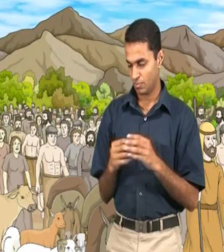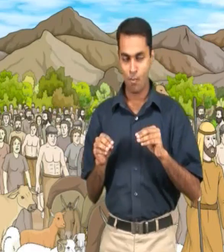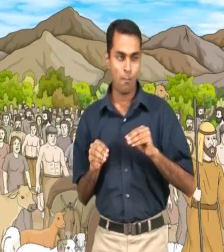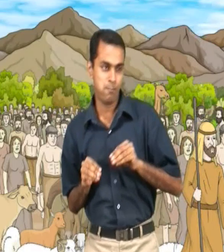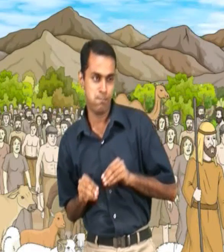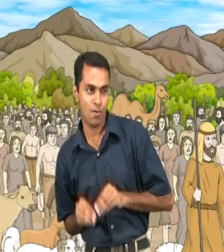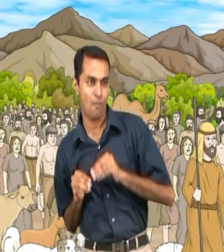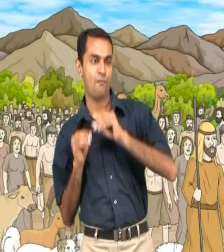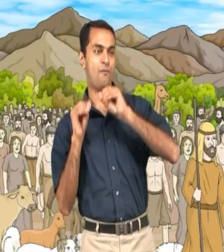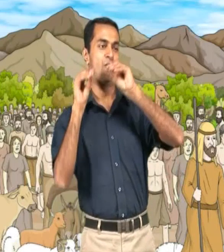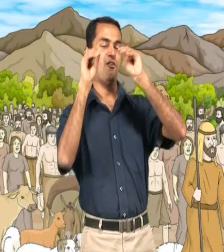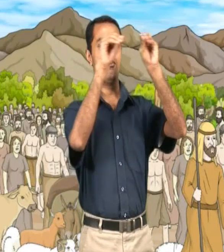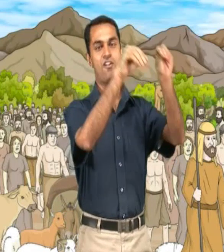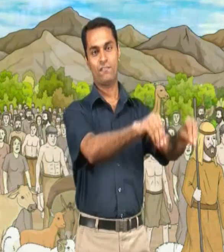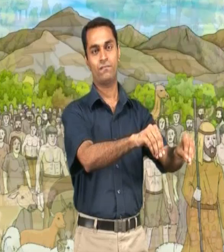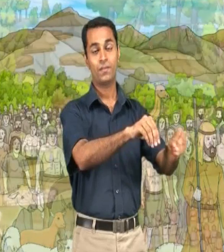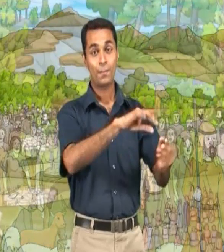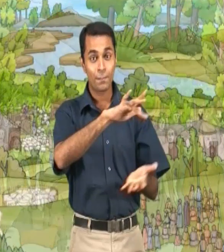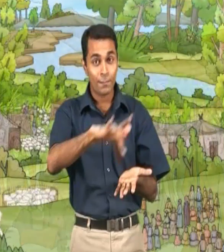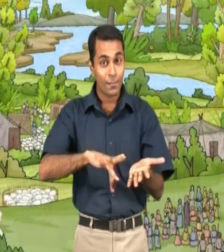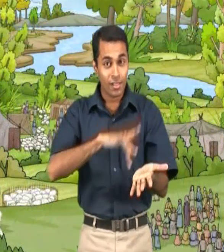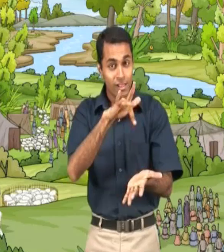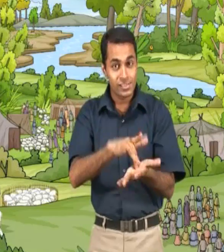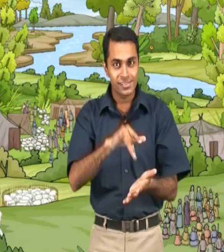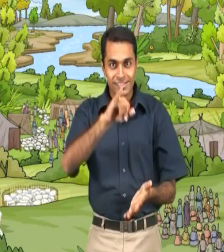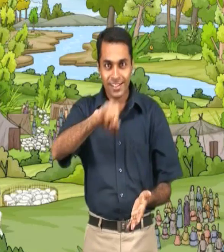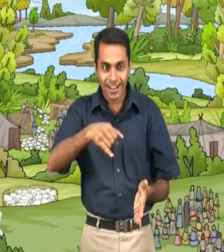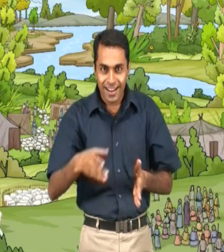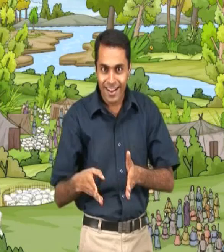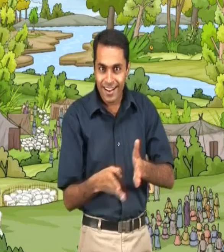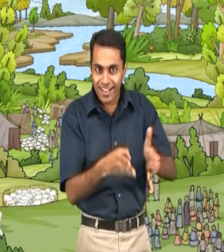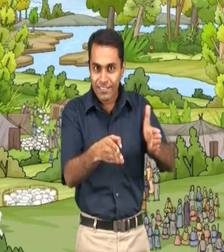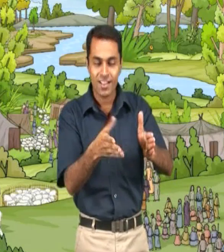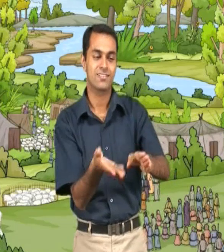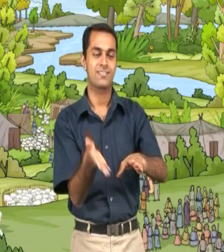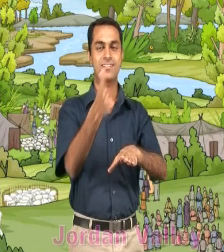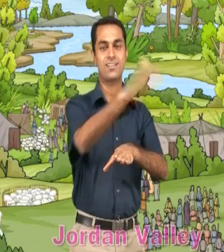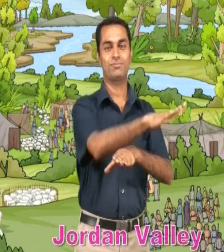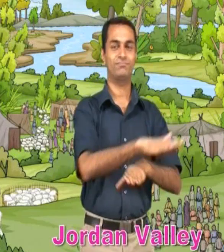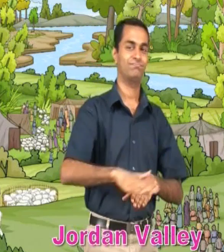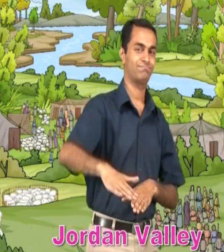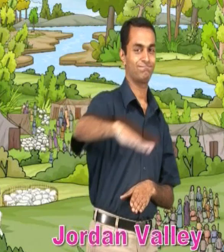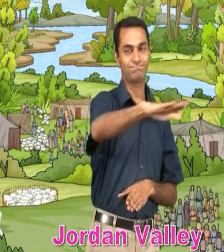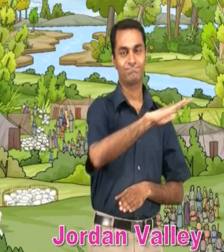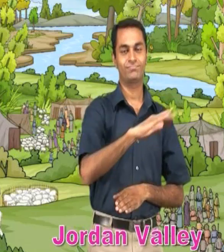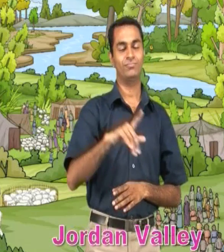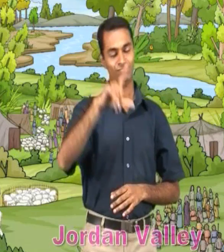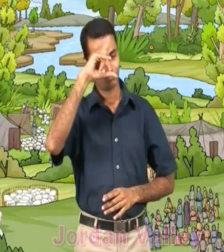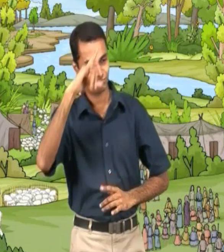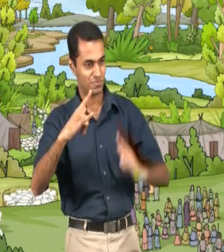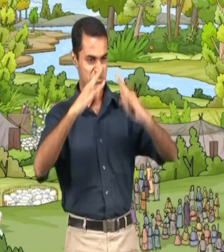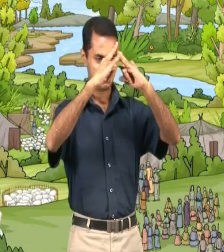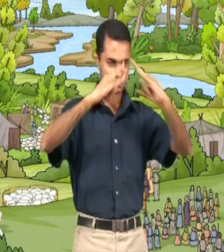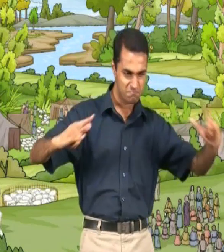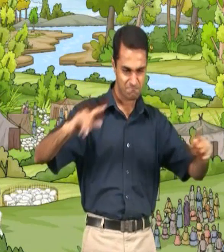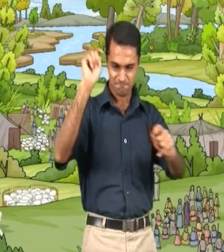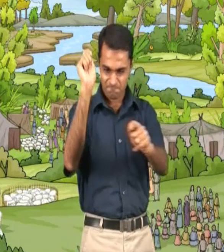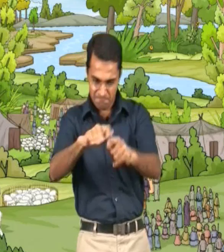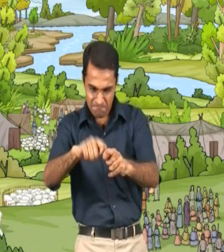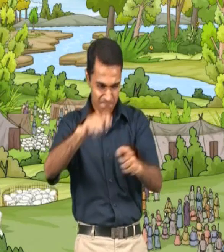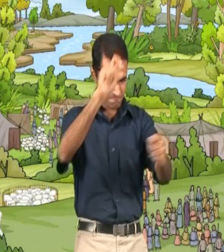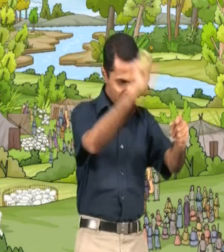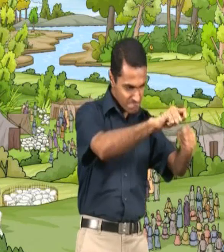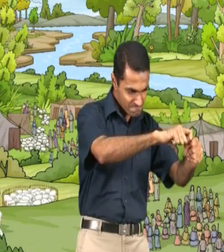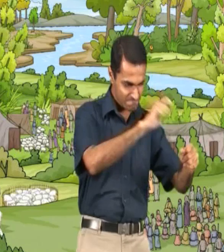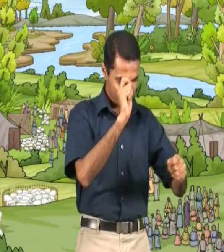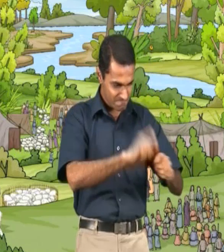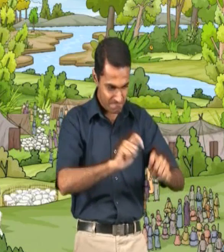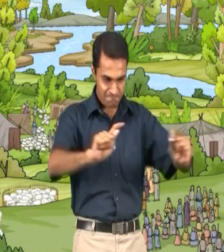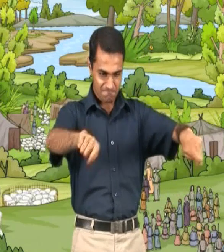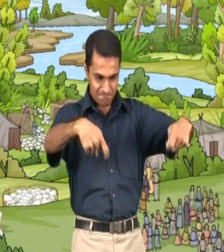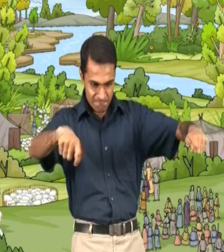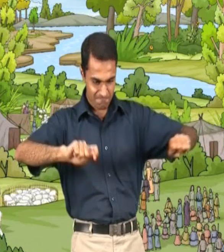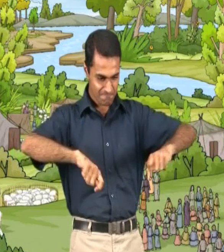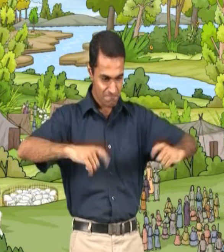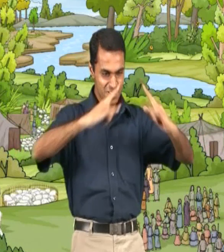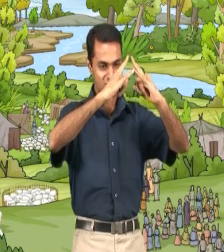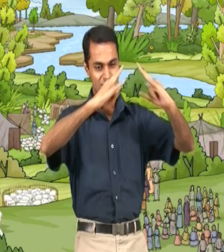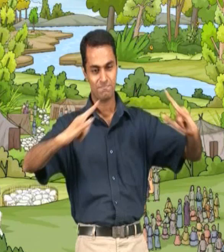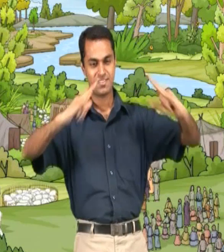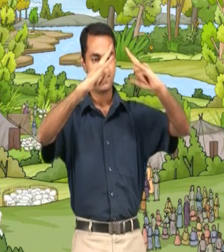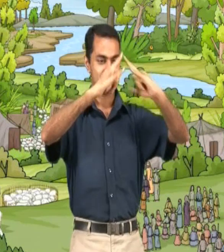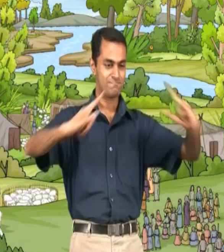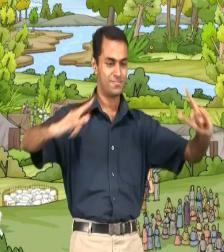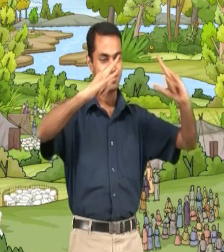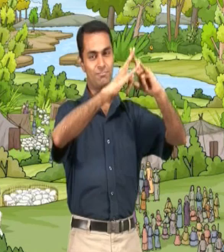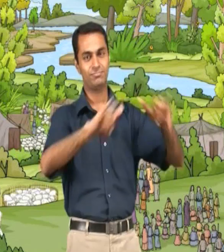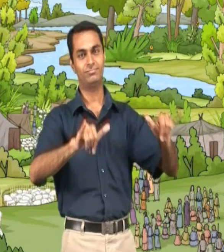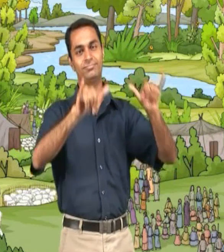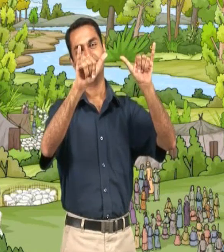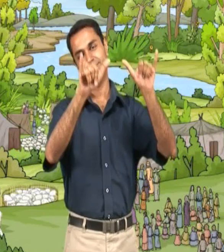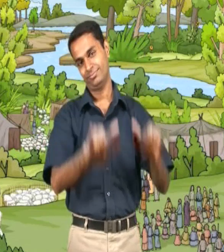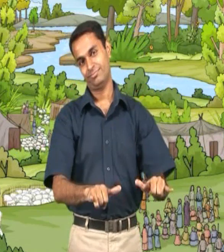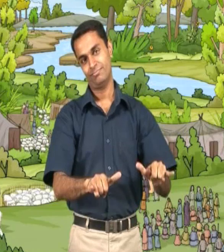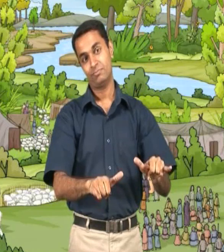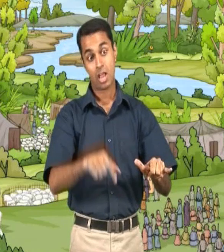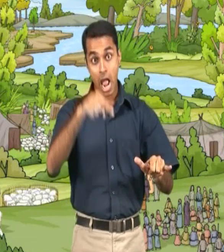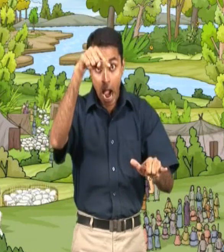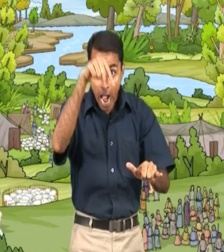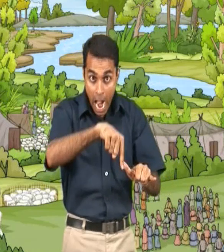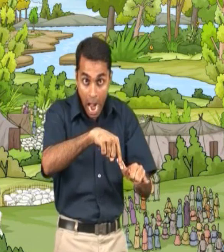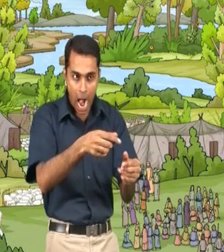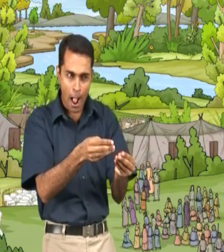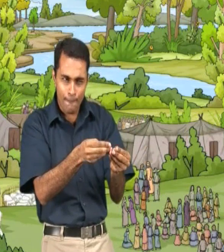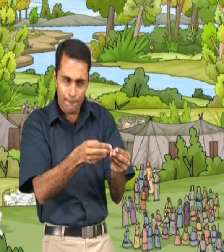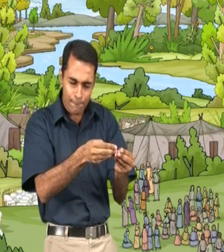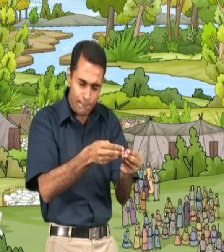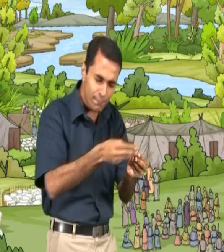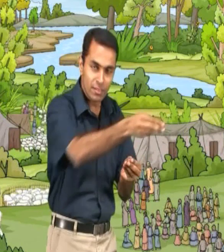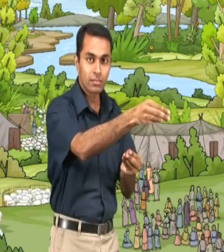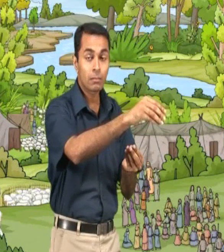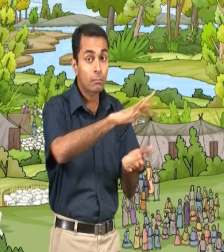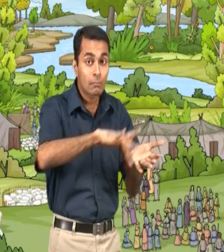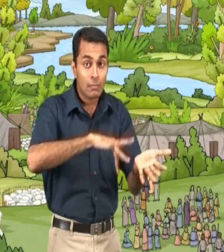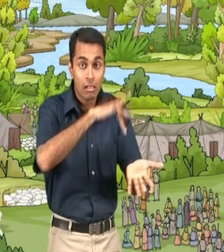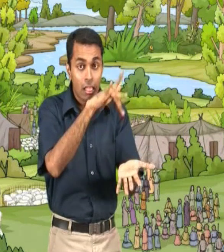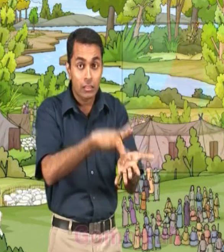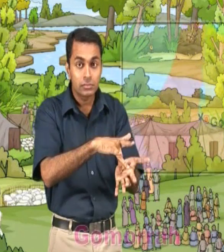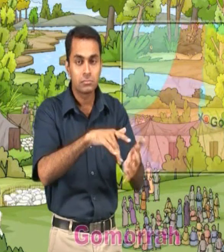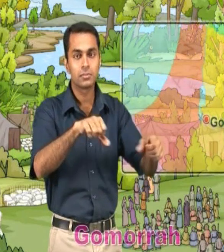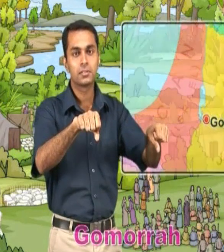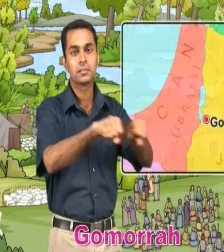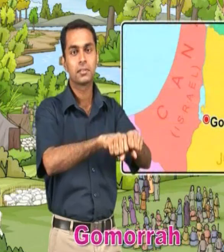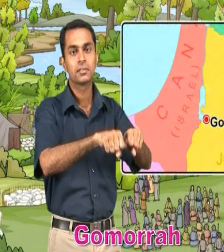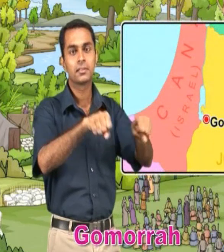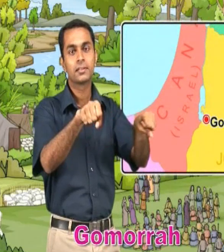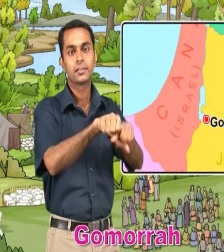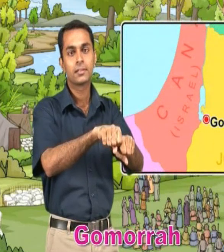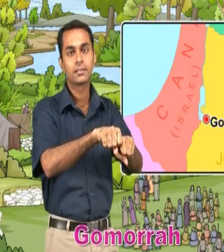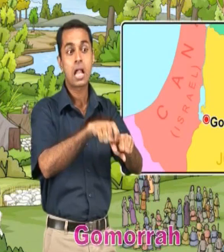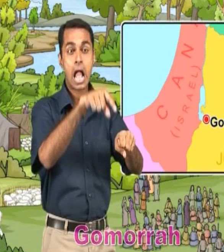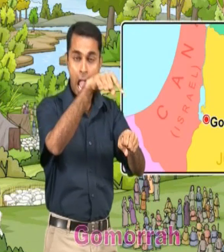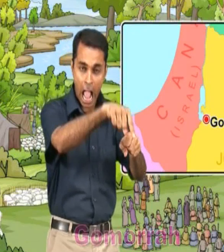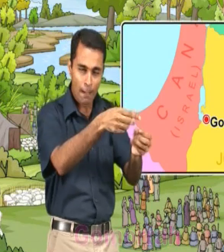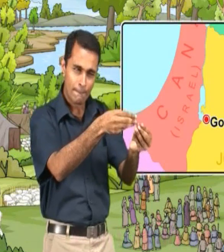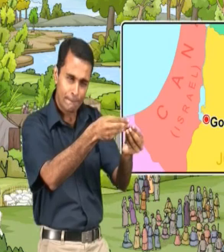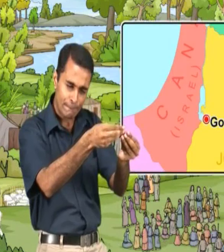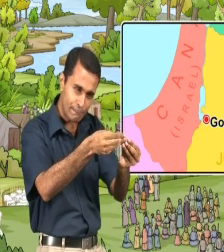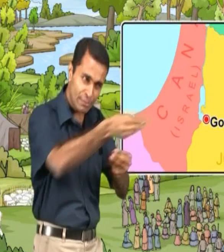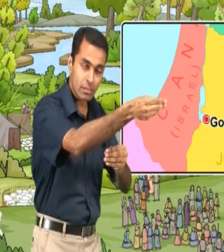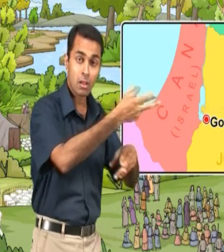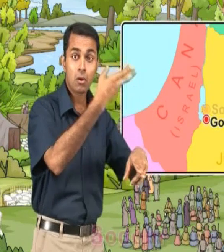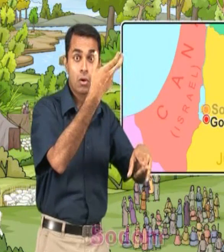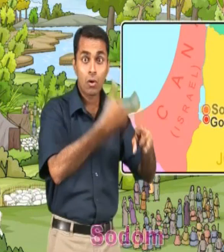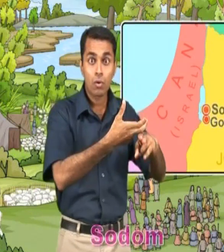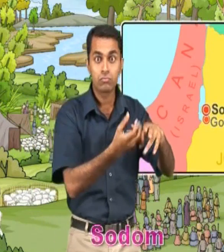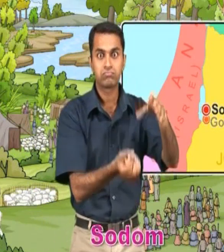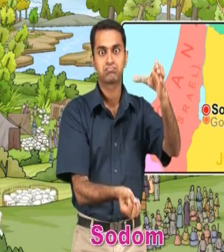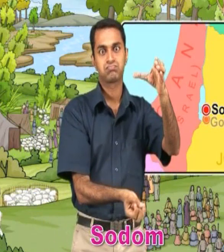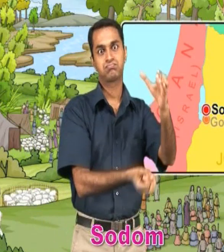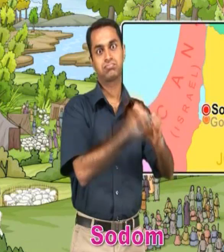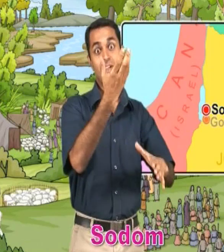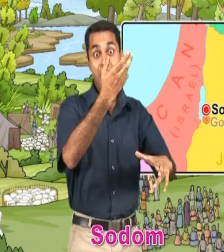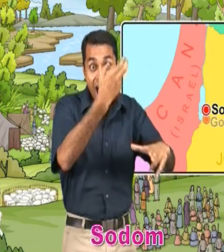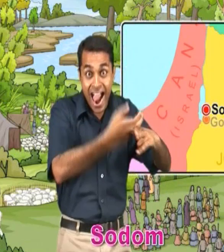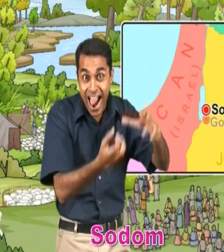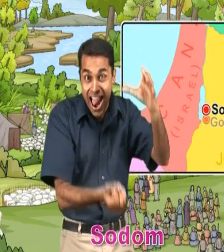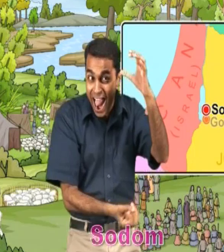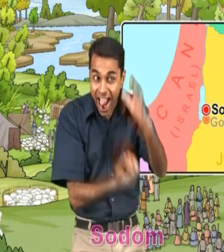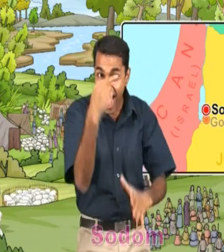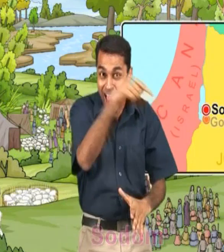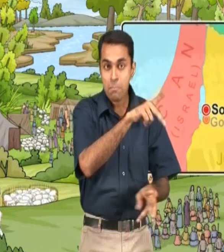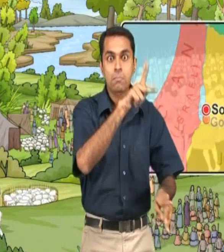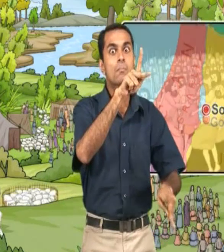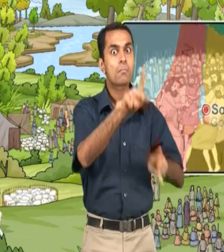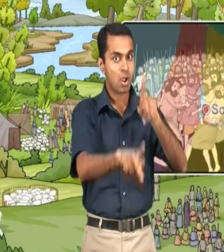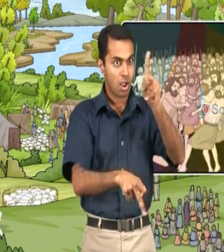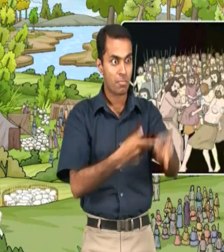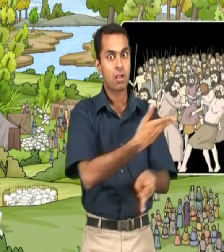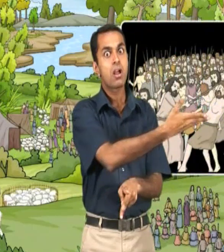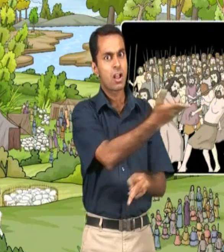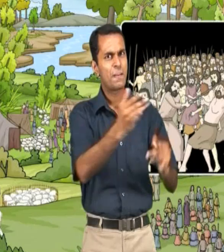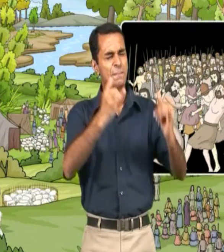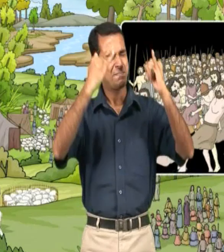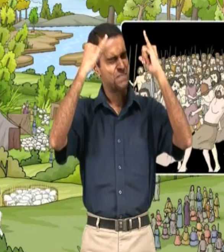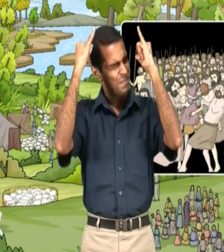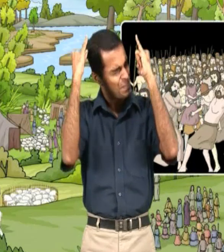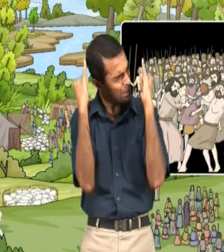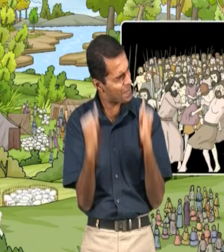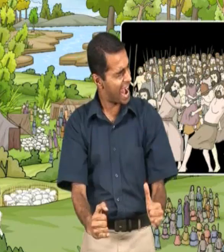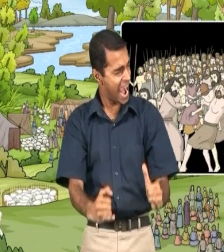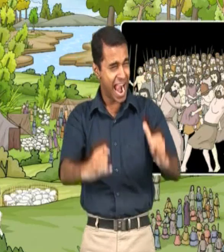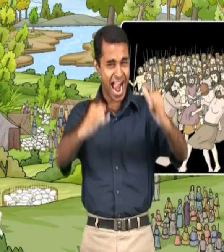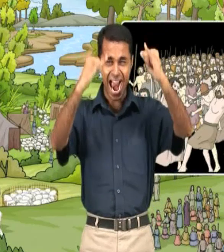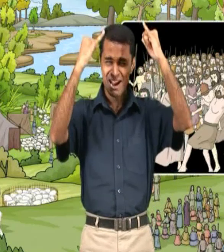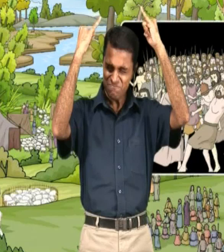Abram lived in the land of Canaan, but Lot settled in the cities of the plain and pitched his tent toward Sodom.